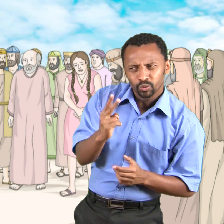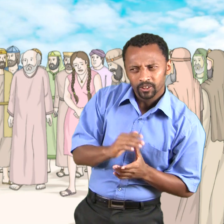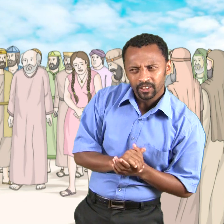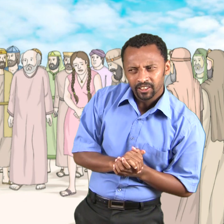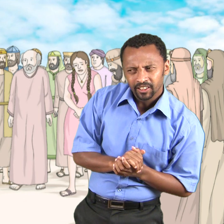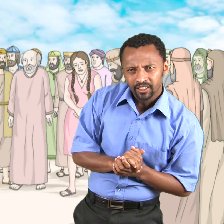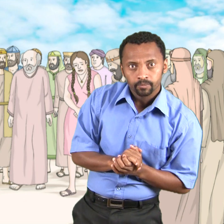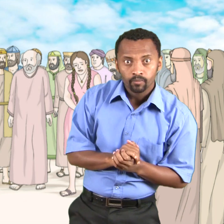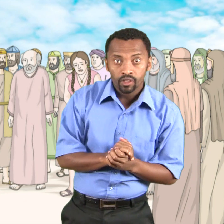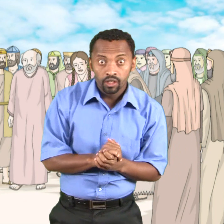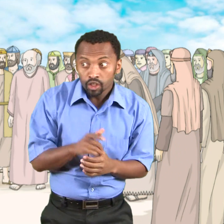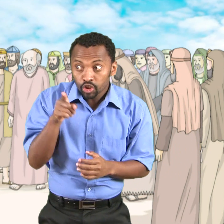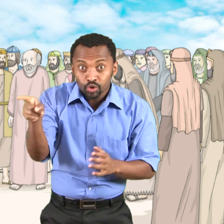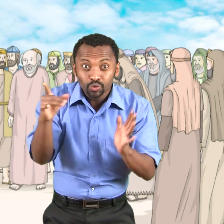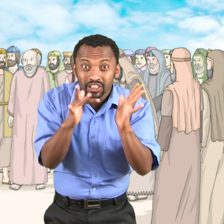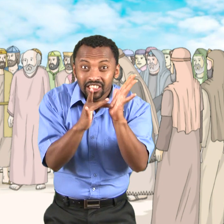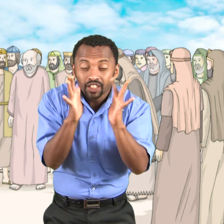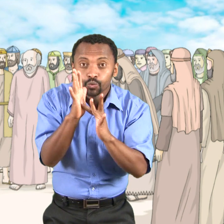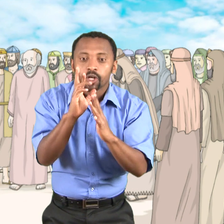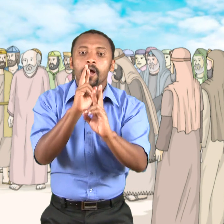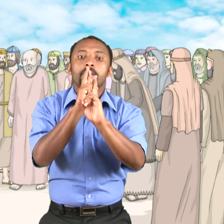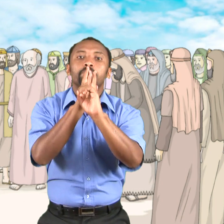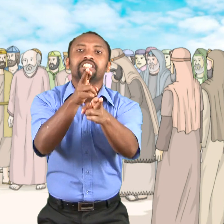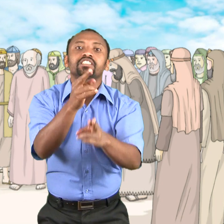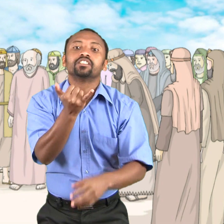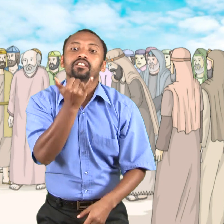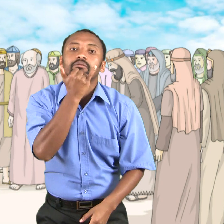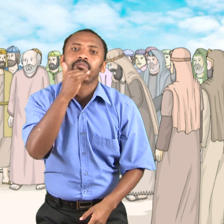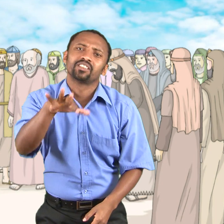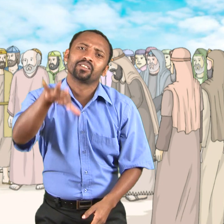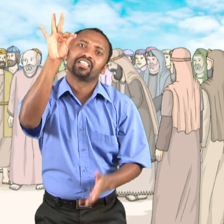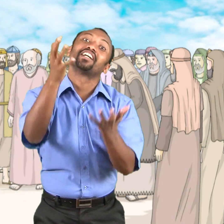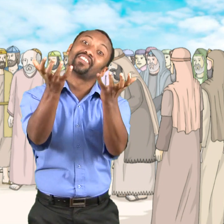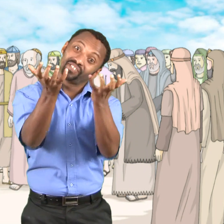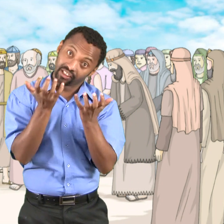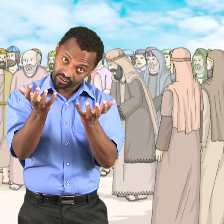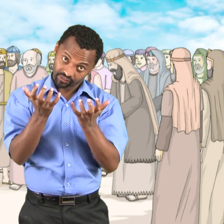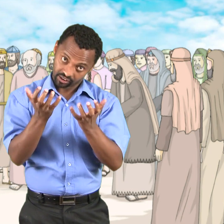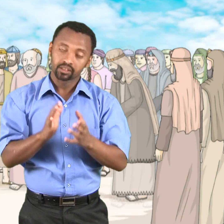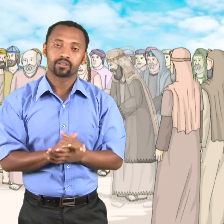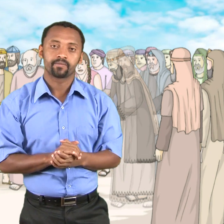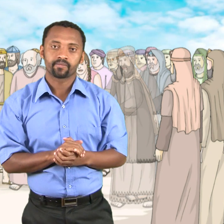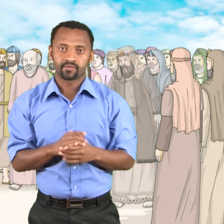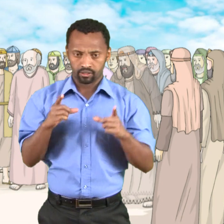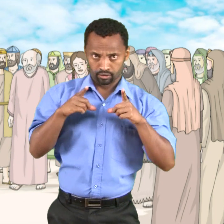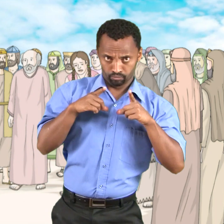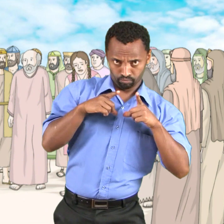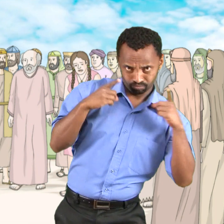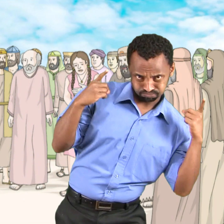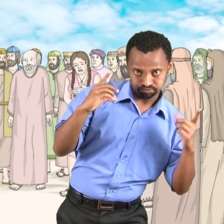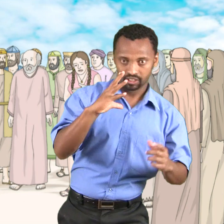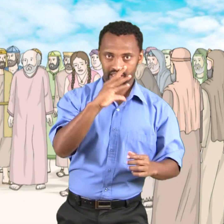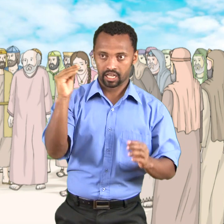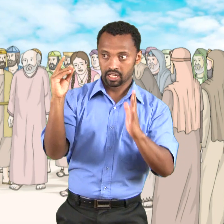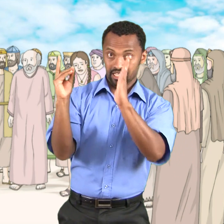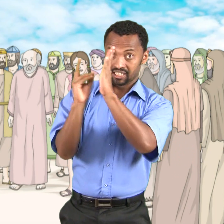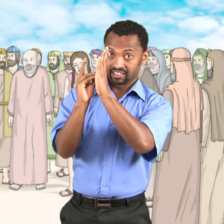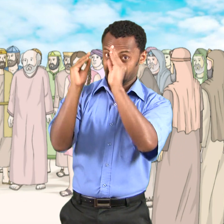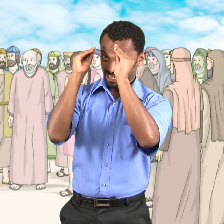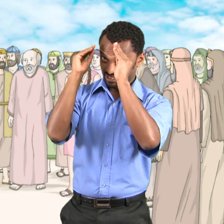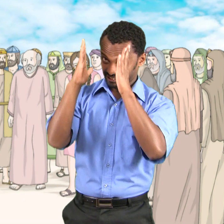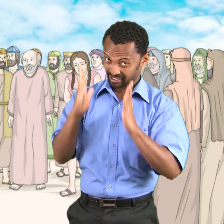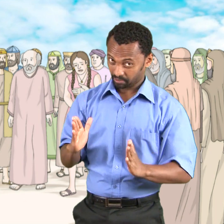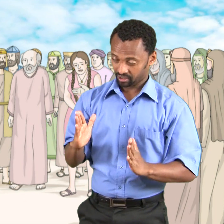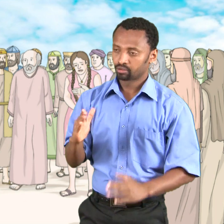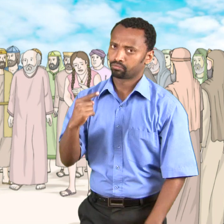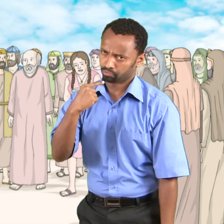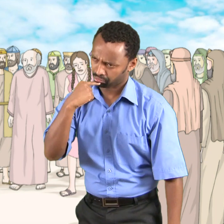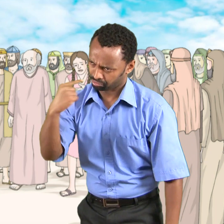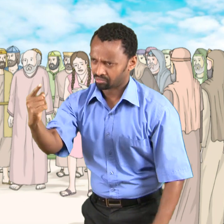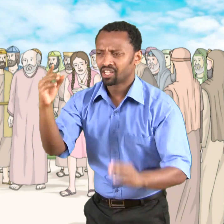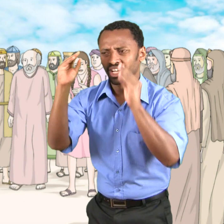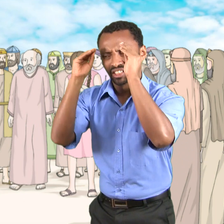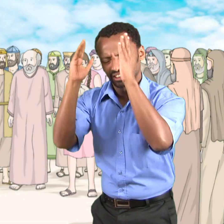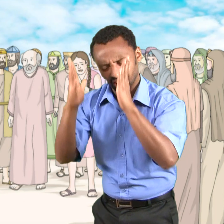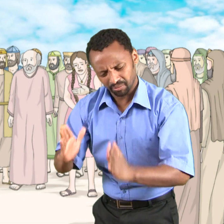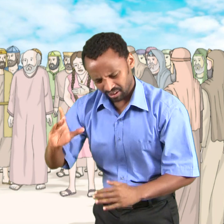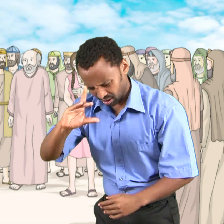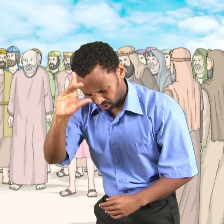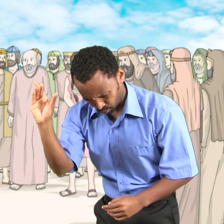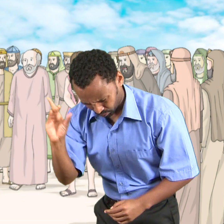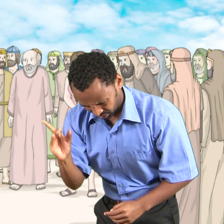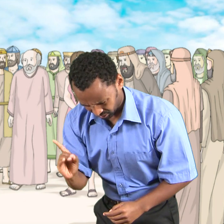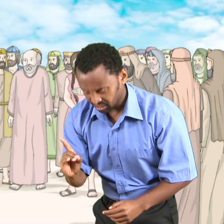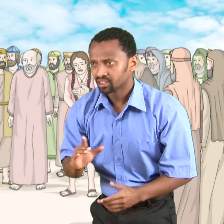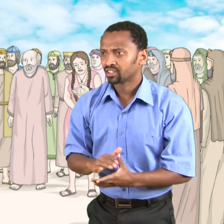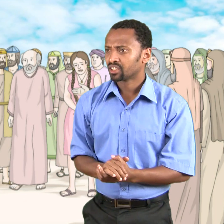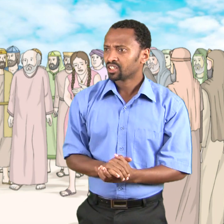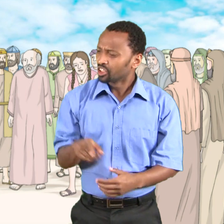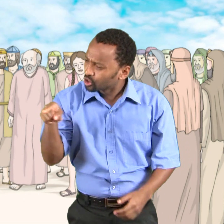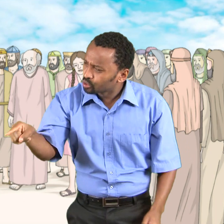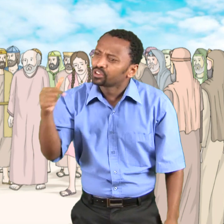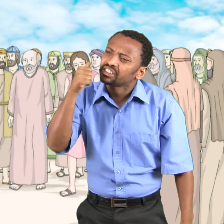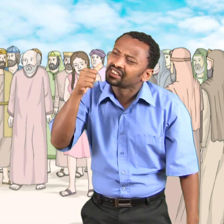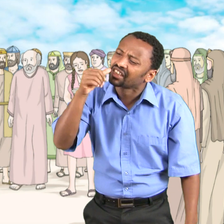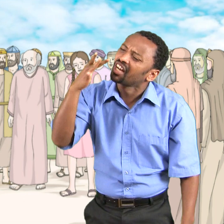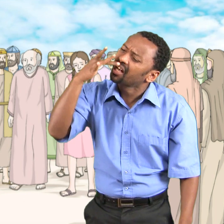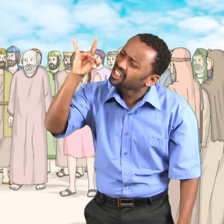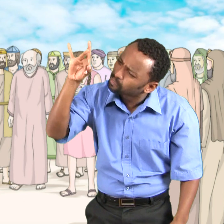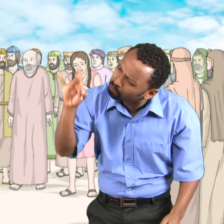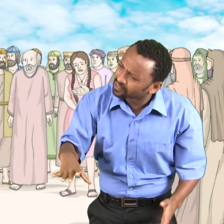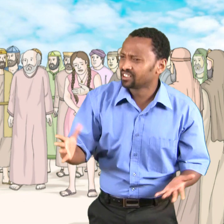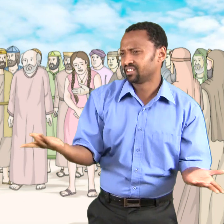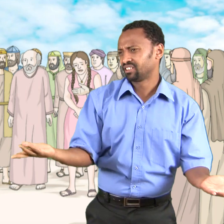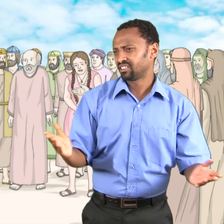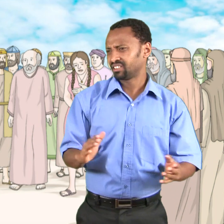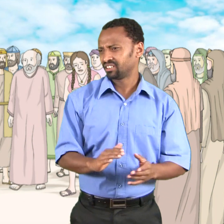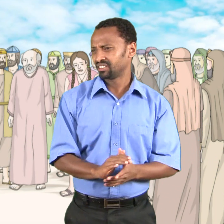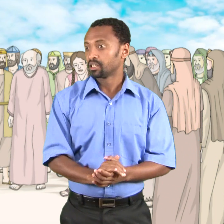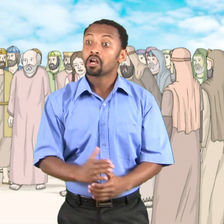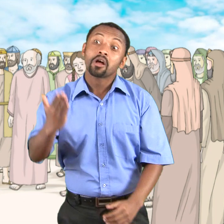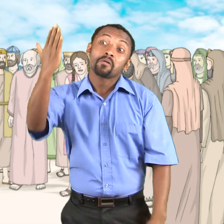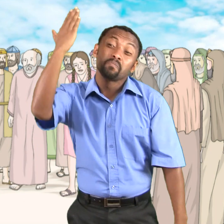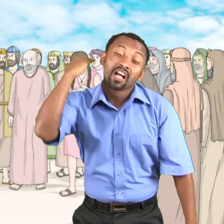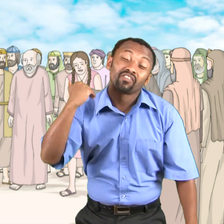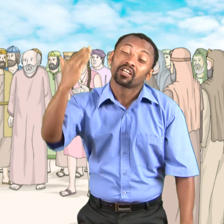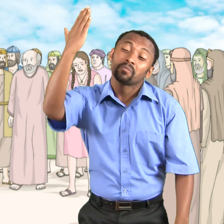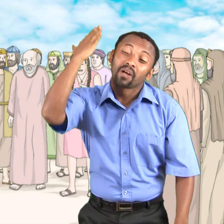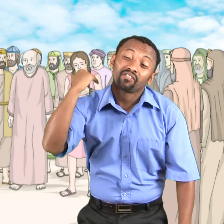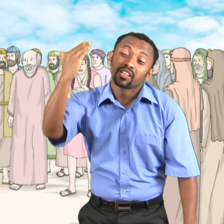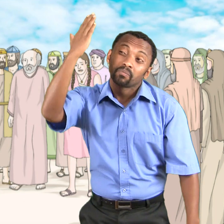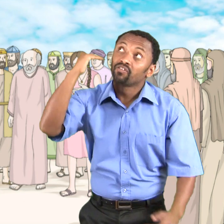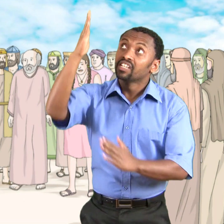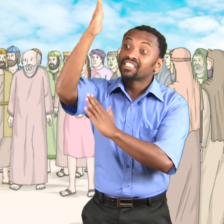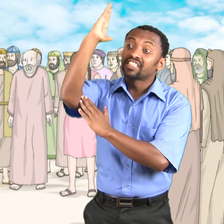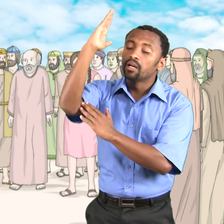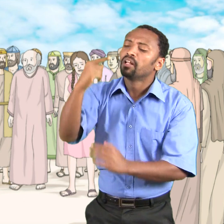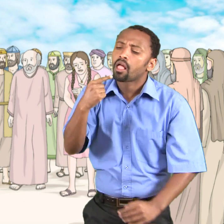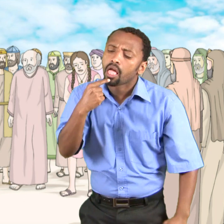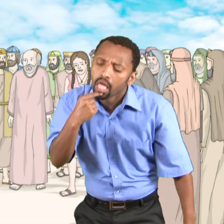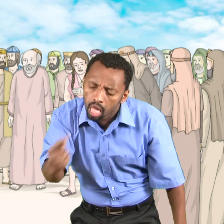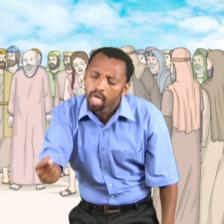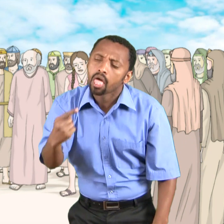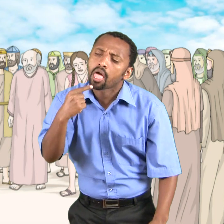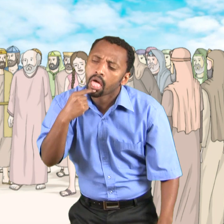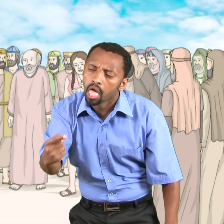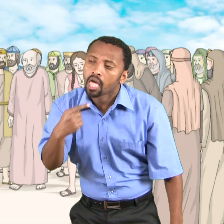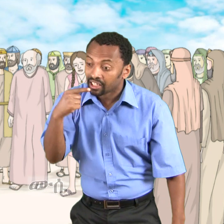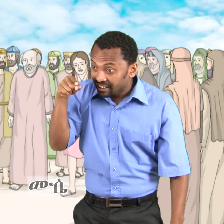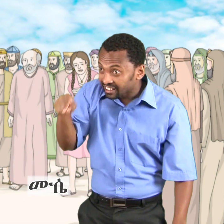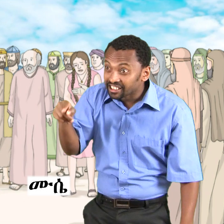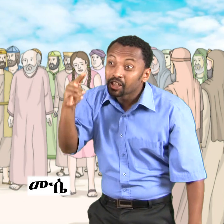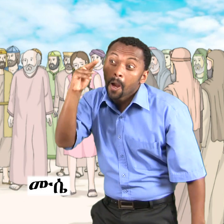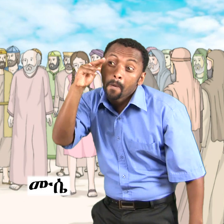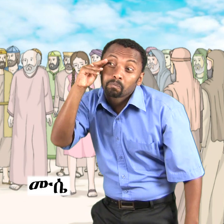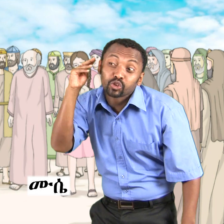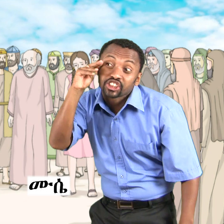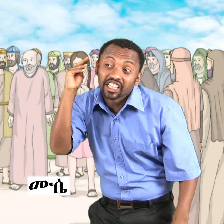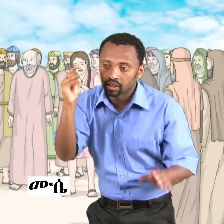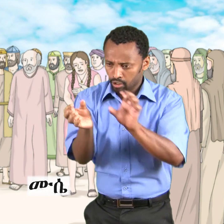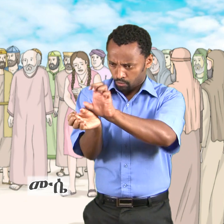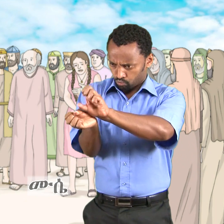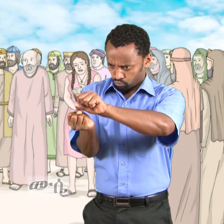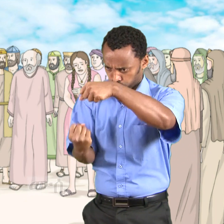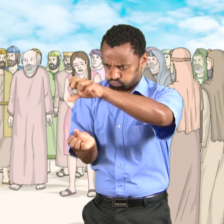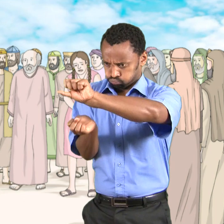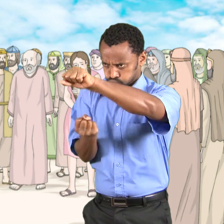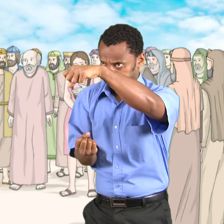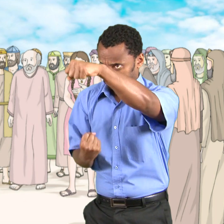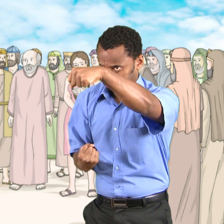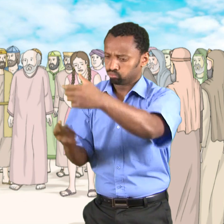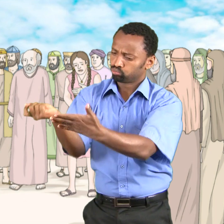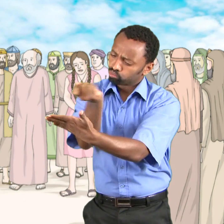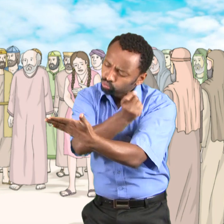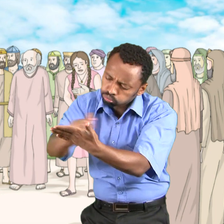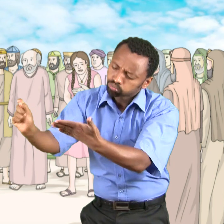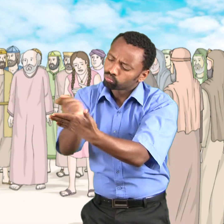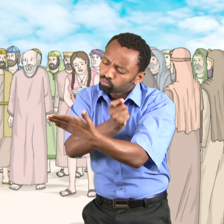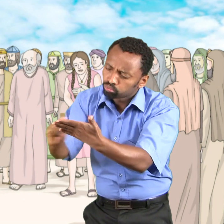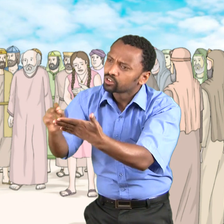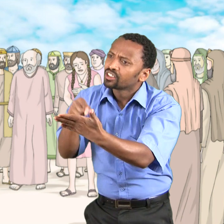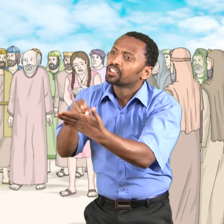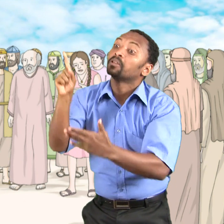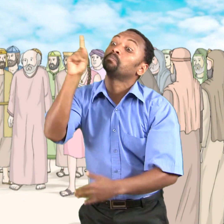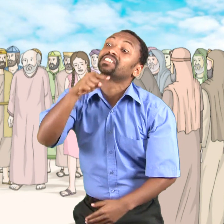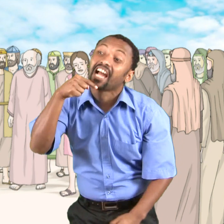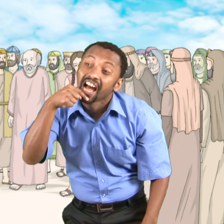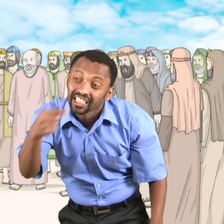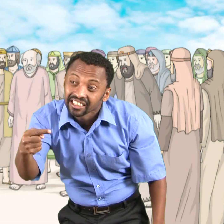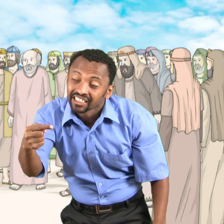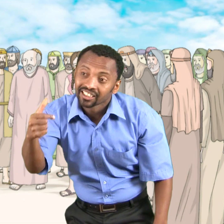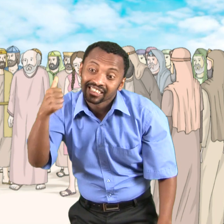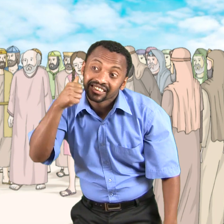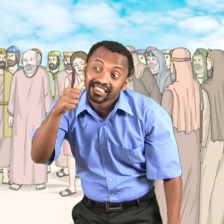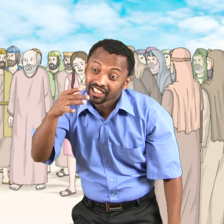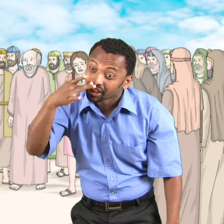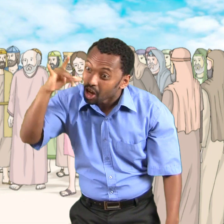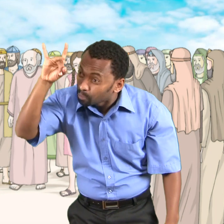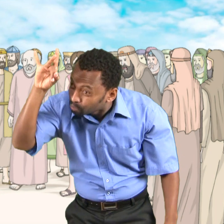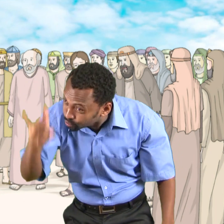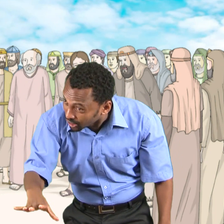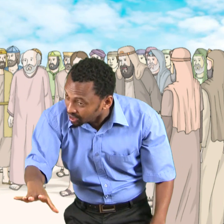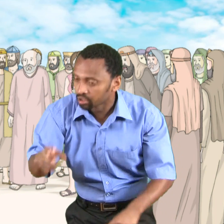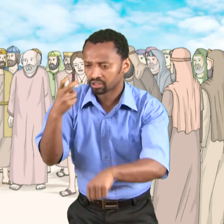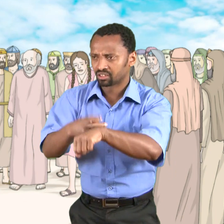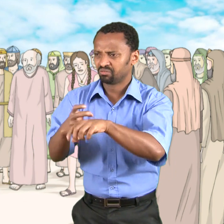In the Law Moses commanded us to stone such a woman. So what do You say?”